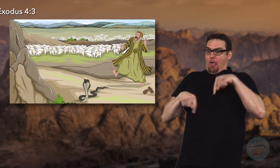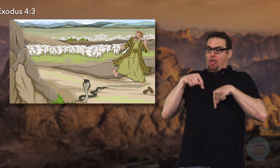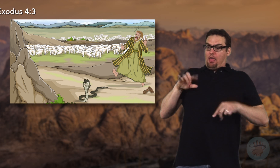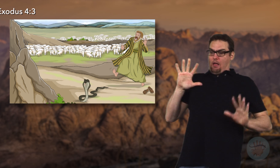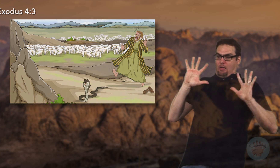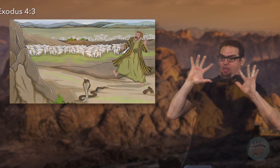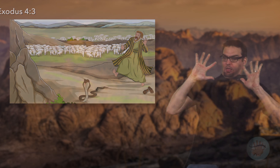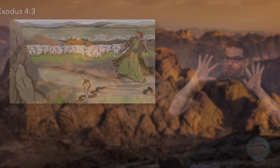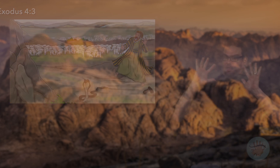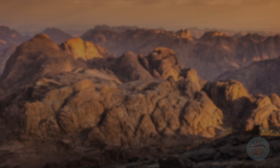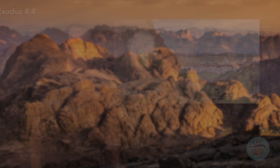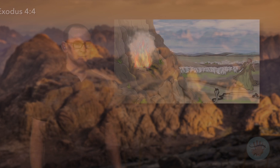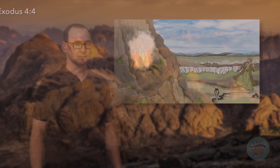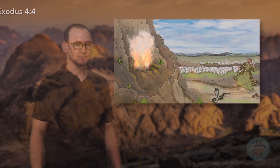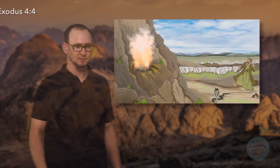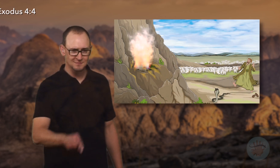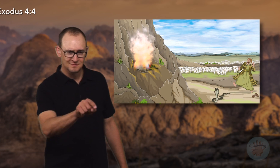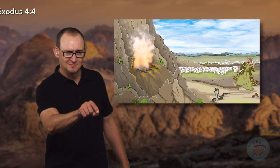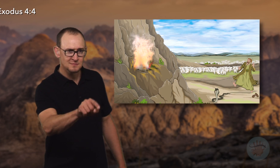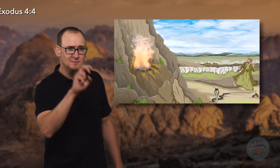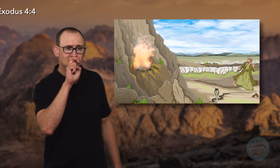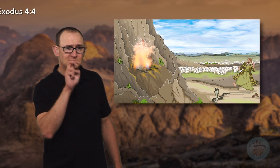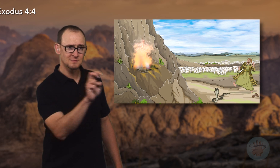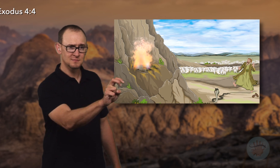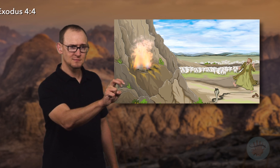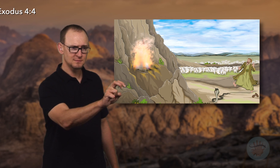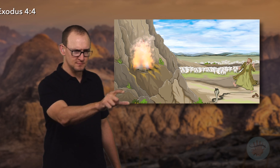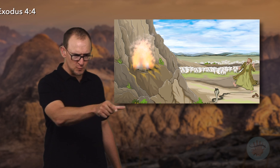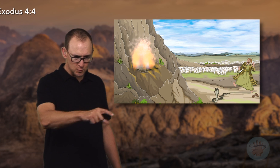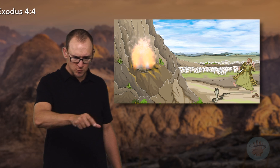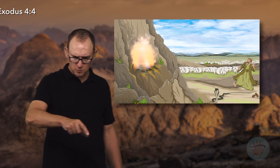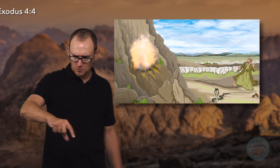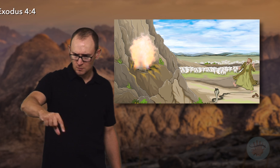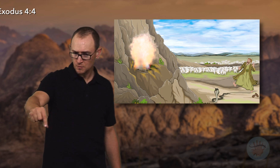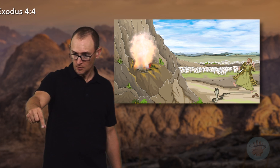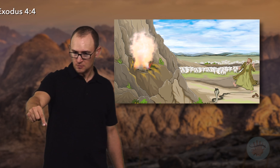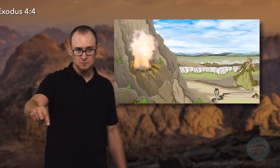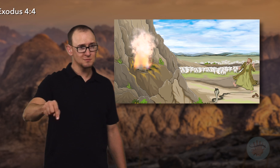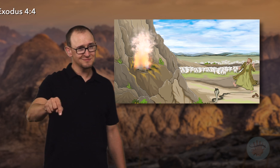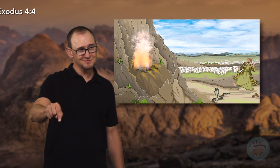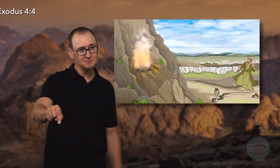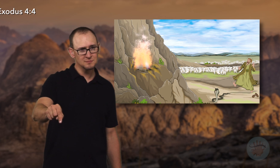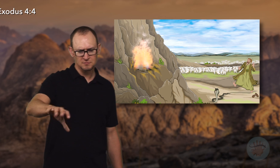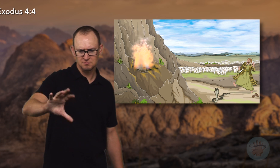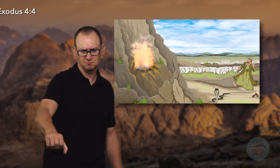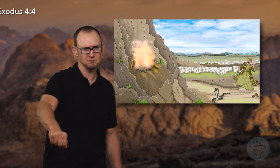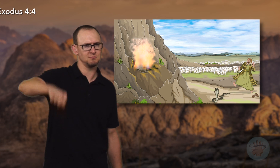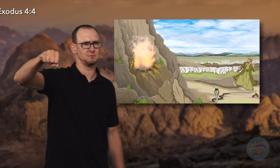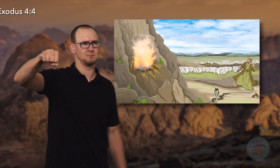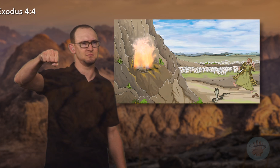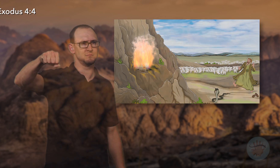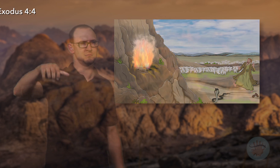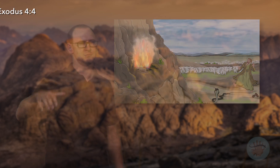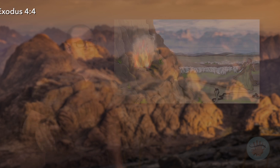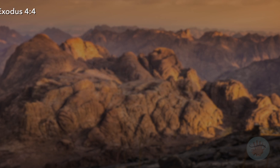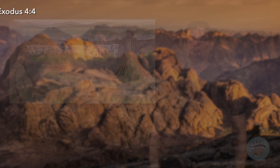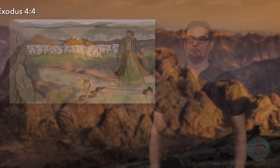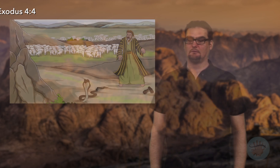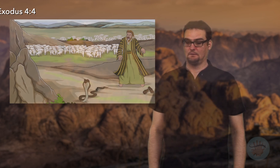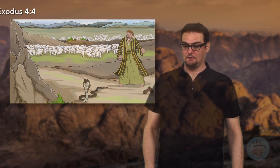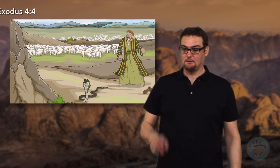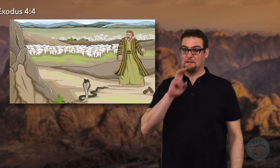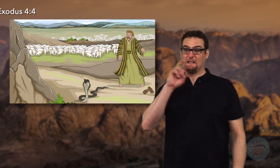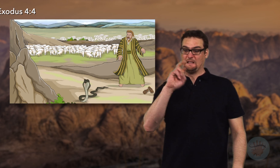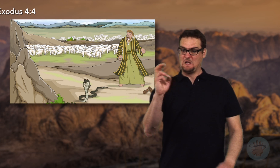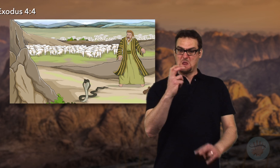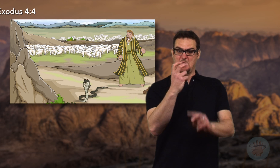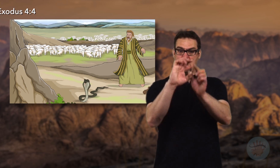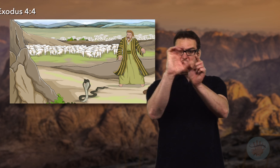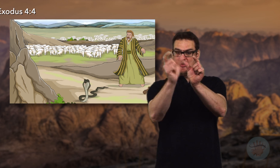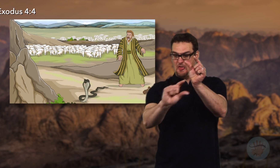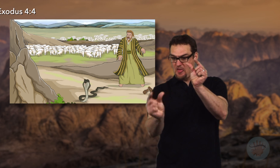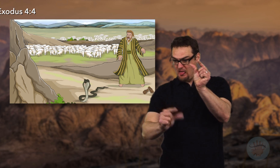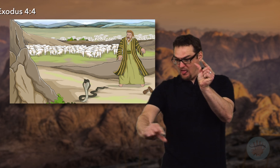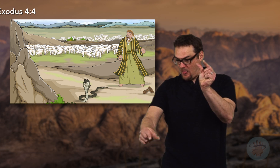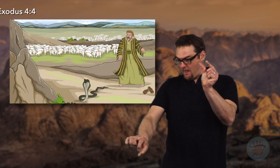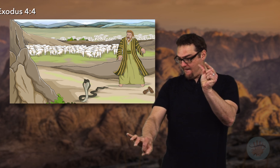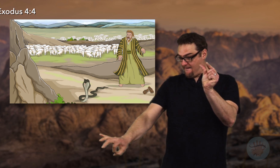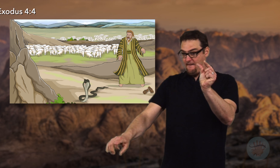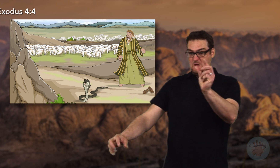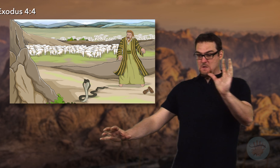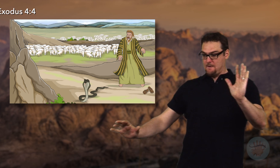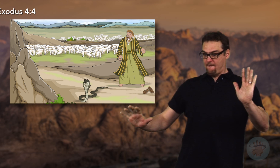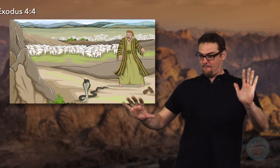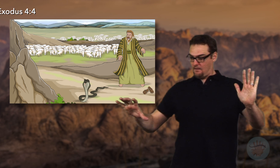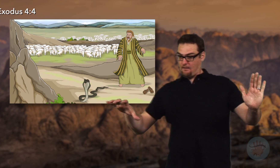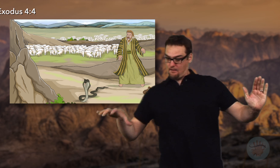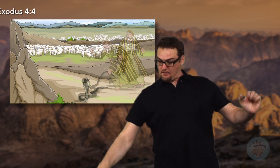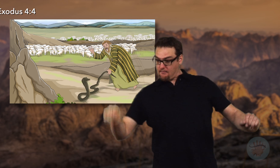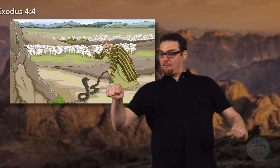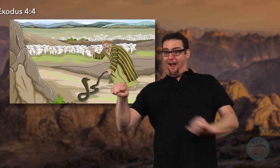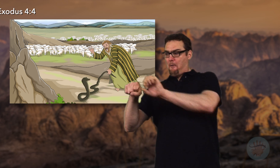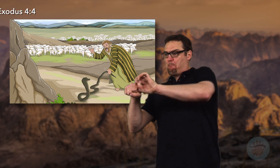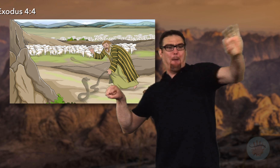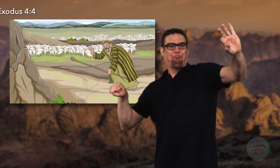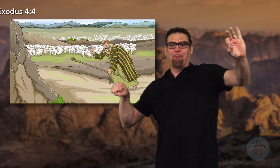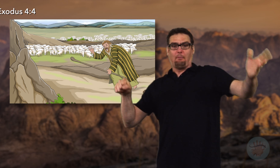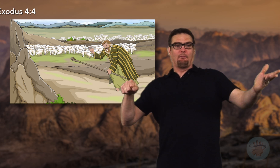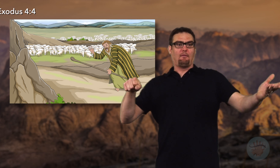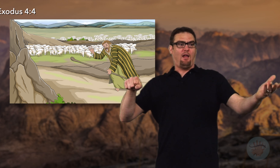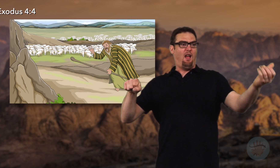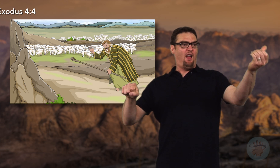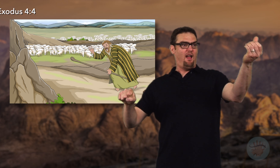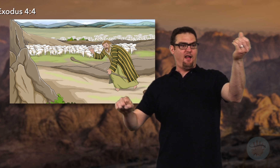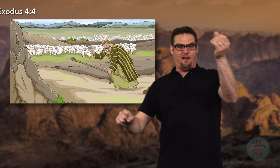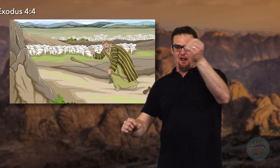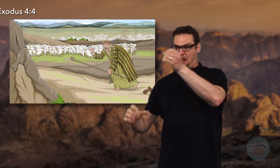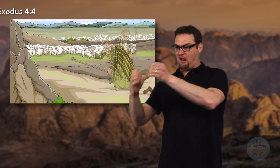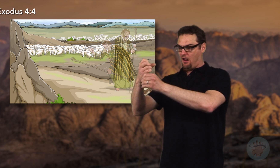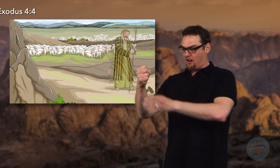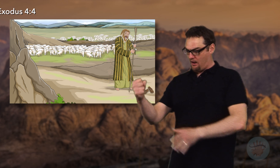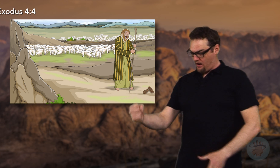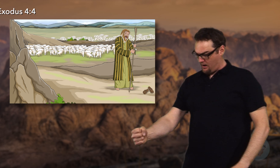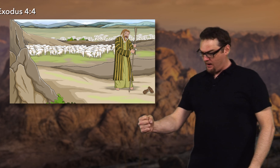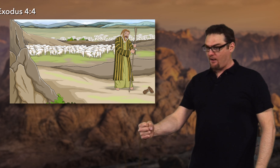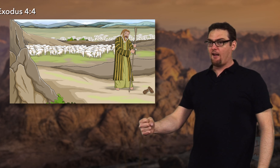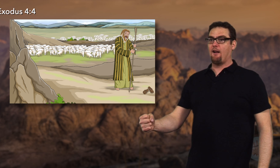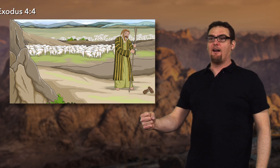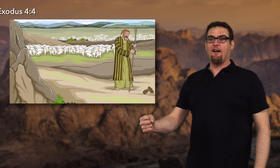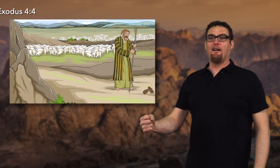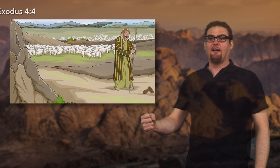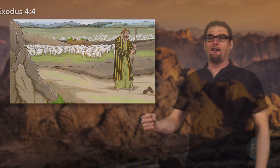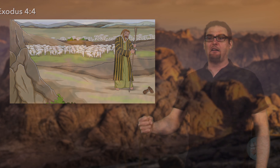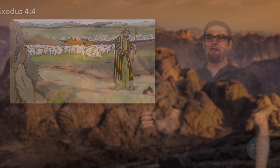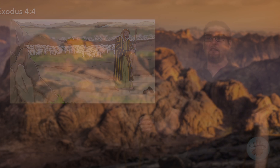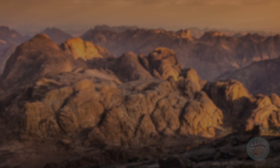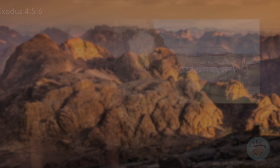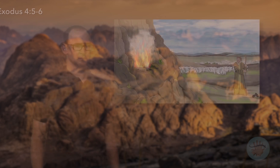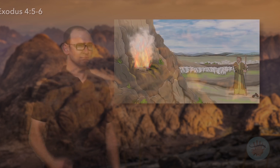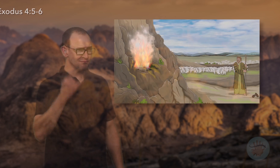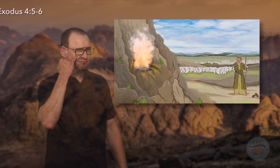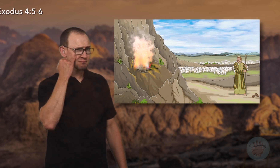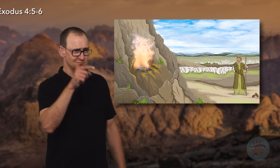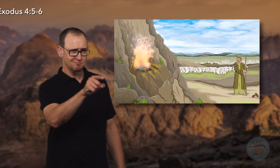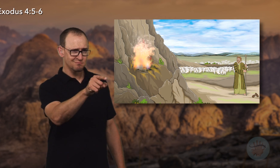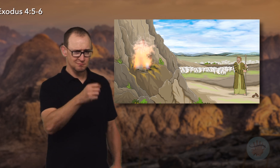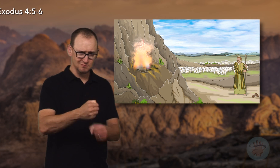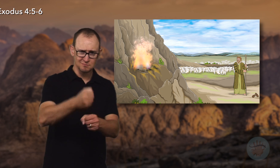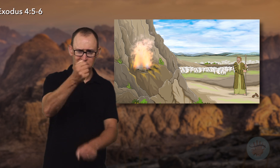“Stretch out your hand and grab it by the tail,” the LORD said to Moses, who reached out his hand and caught the snake, and it turned back into a staff in his hand.